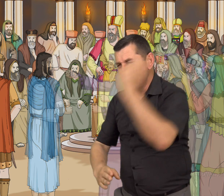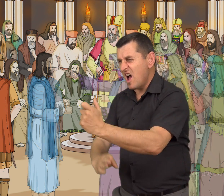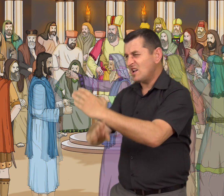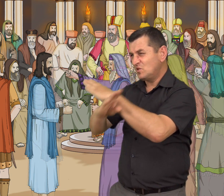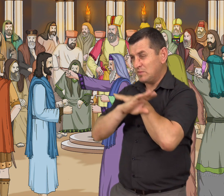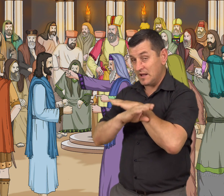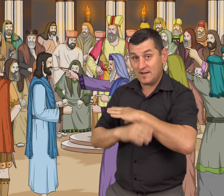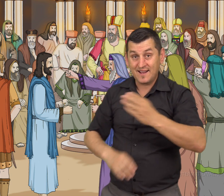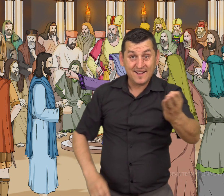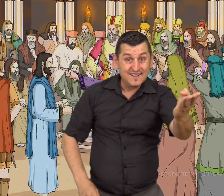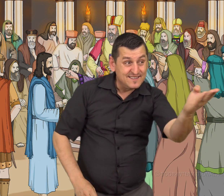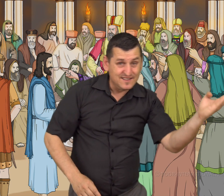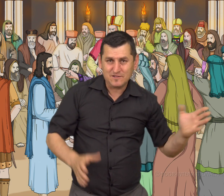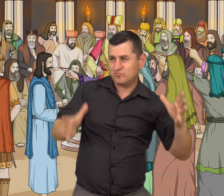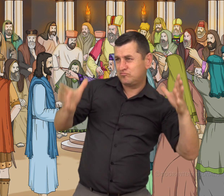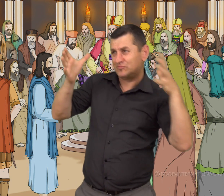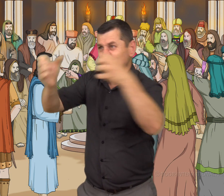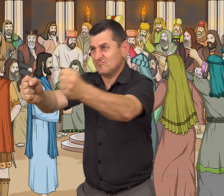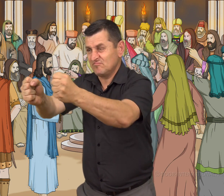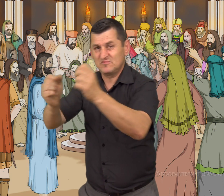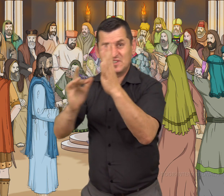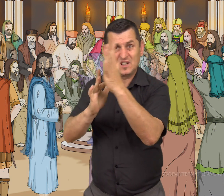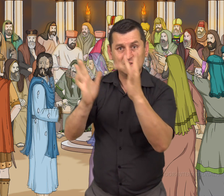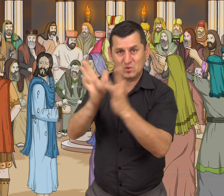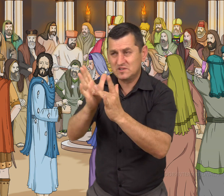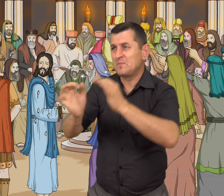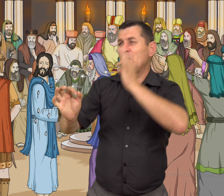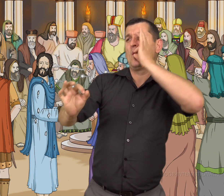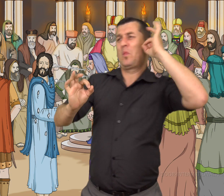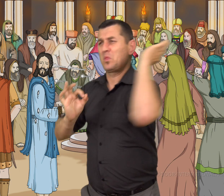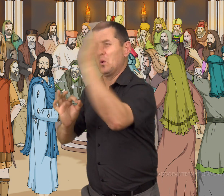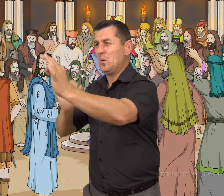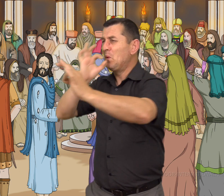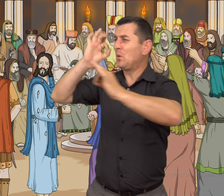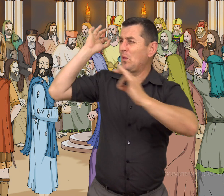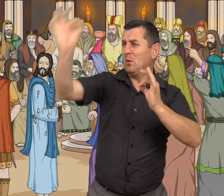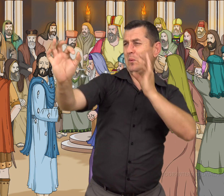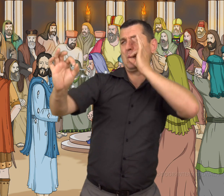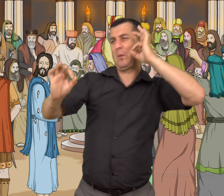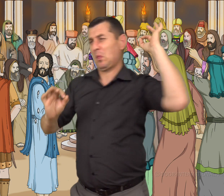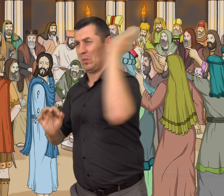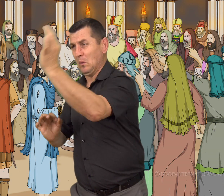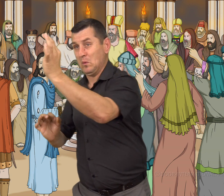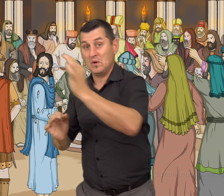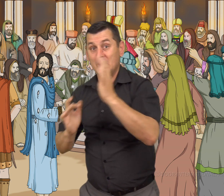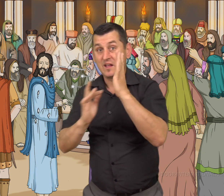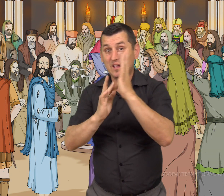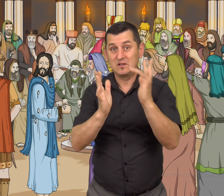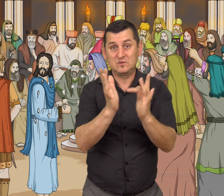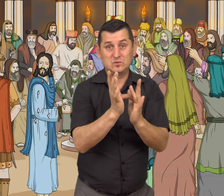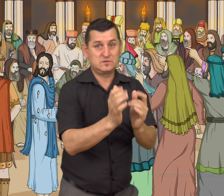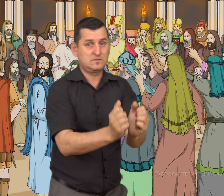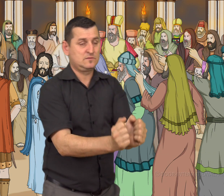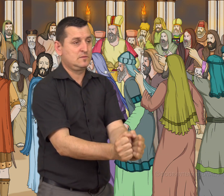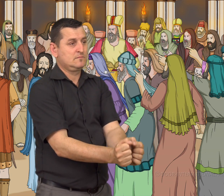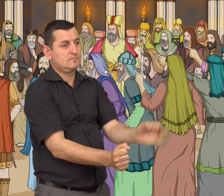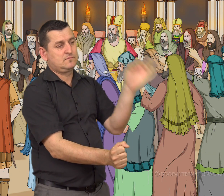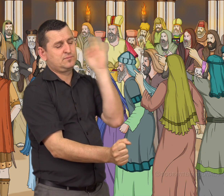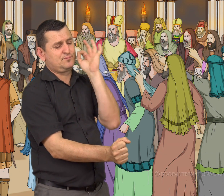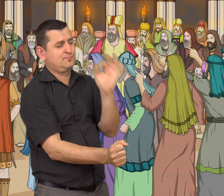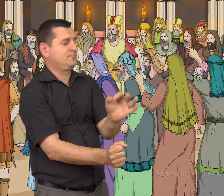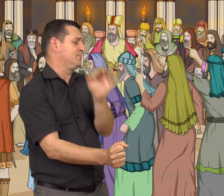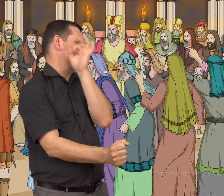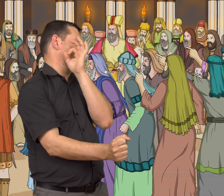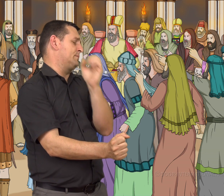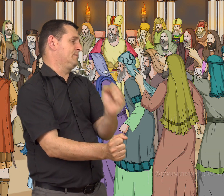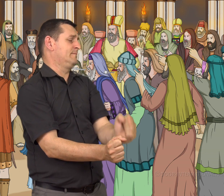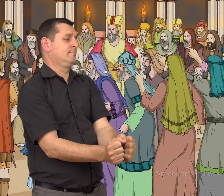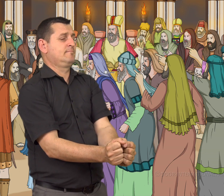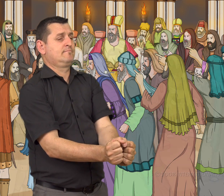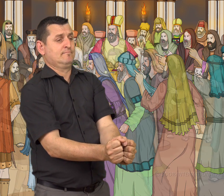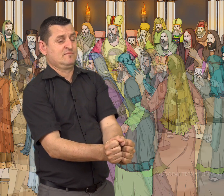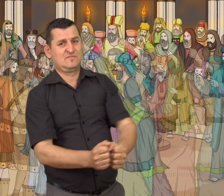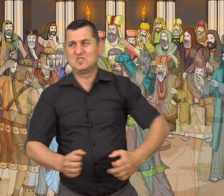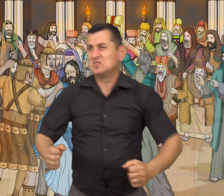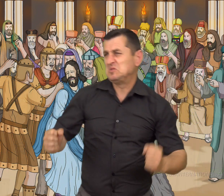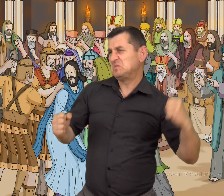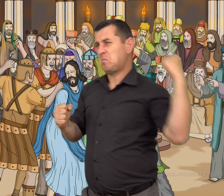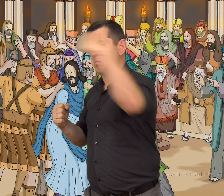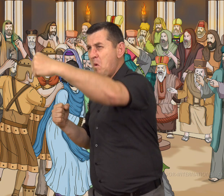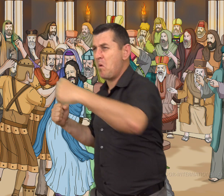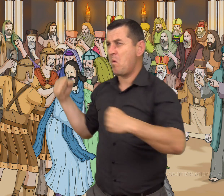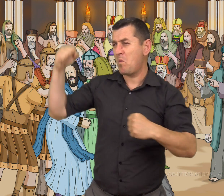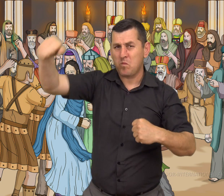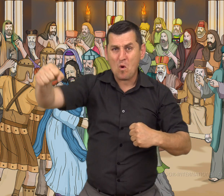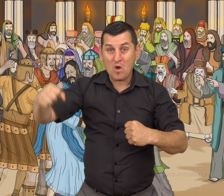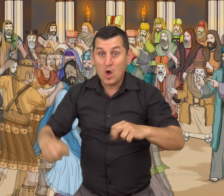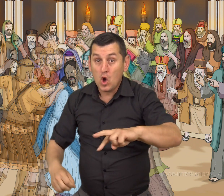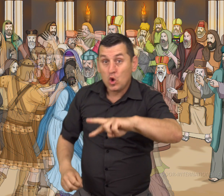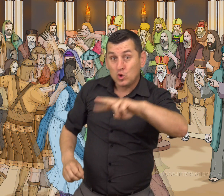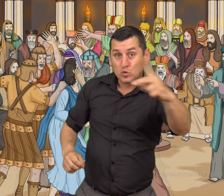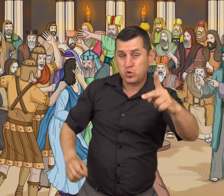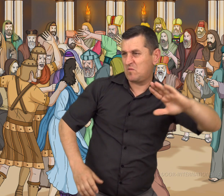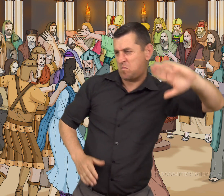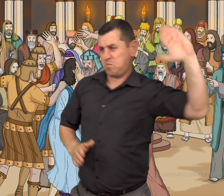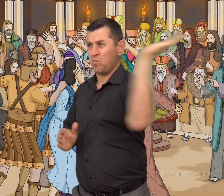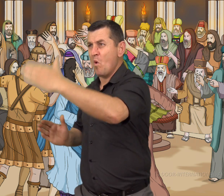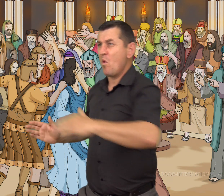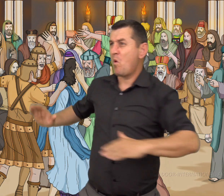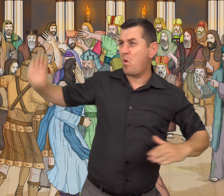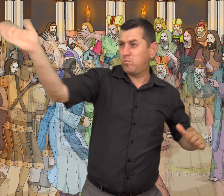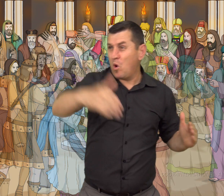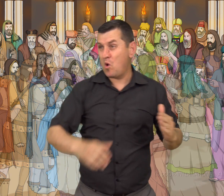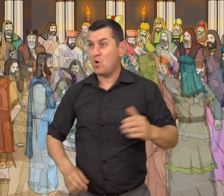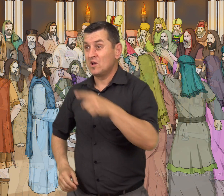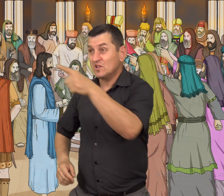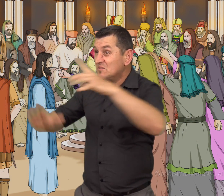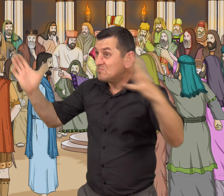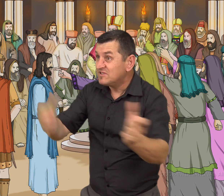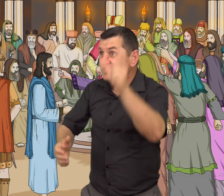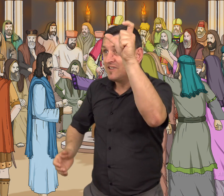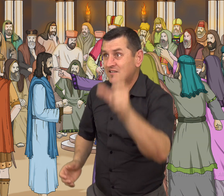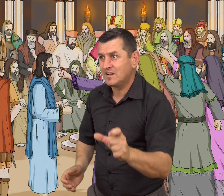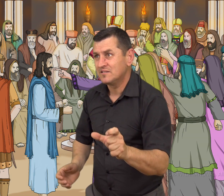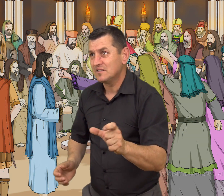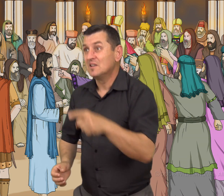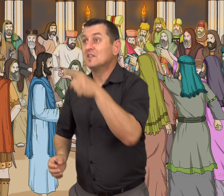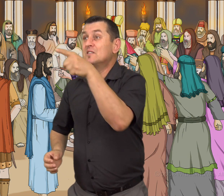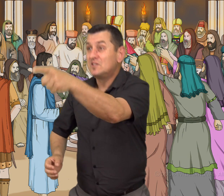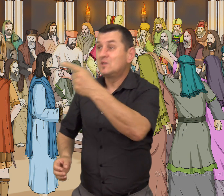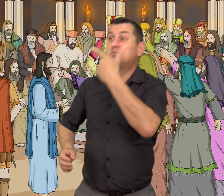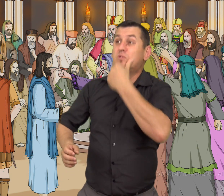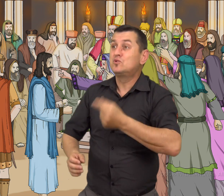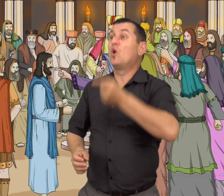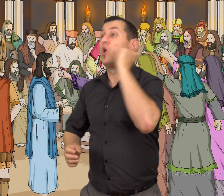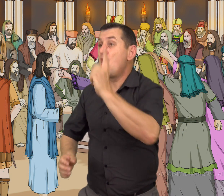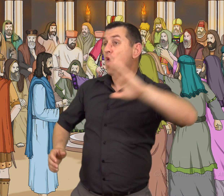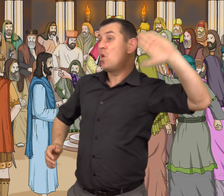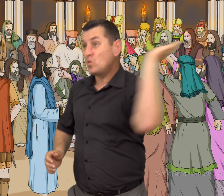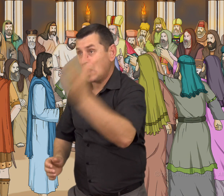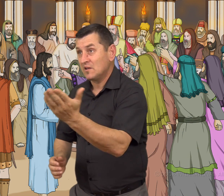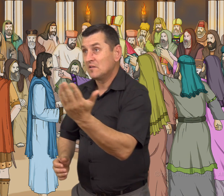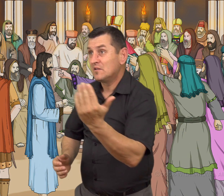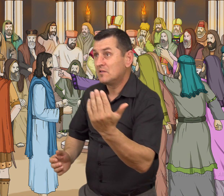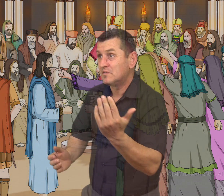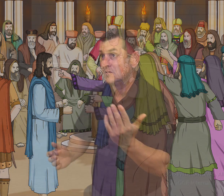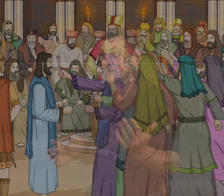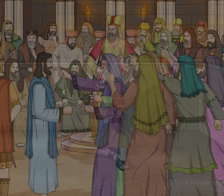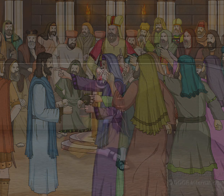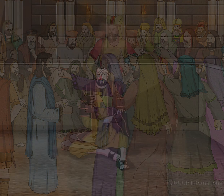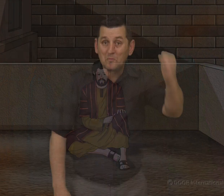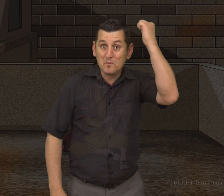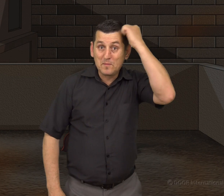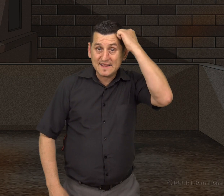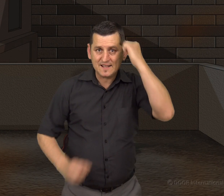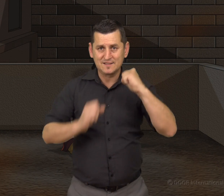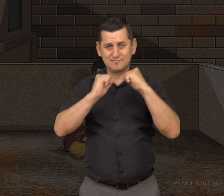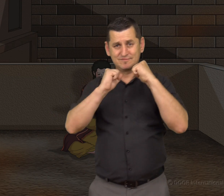“He deserves to die,” they answered. Then they spit in His face and struck Him. Others slapped Him and said, “Prophesy to us, Christ! Who hit You?”